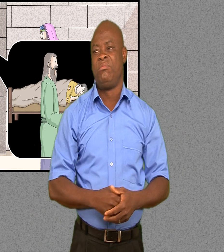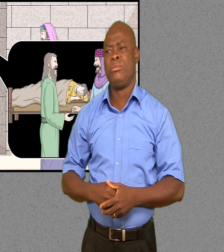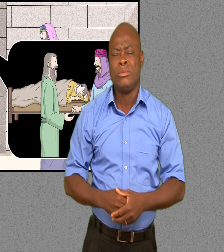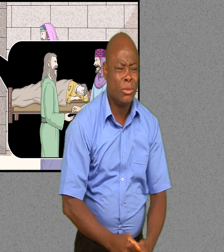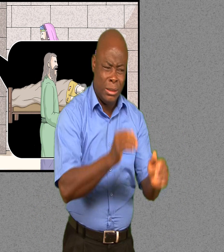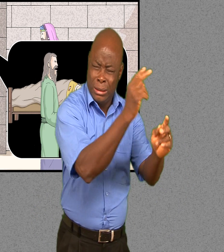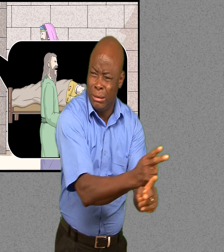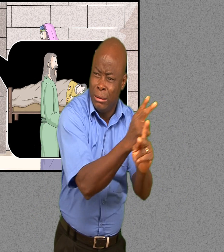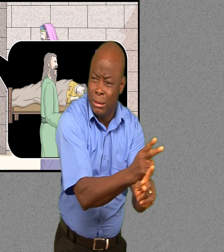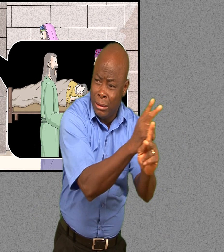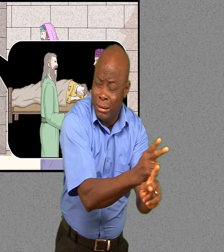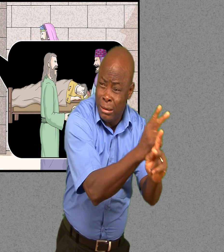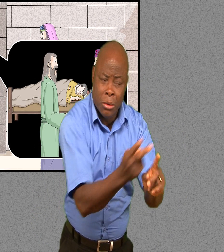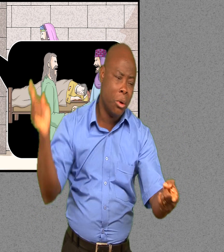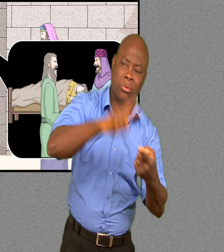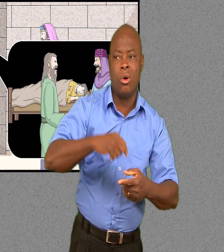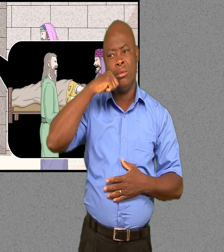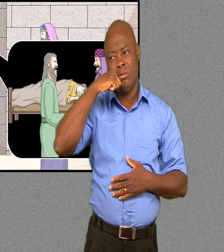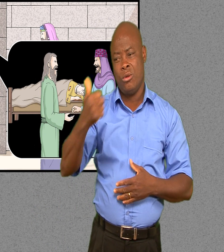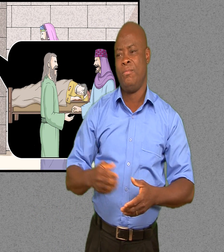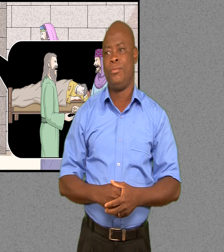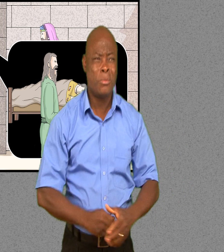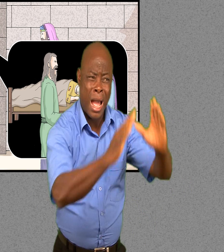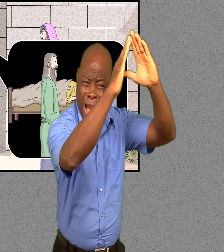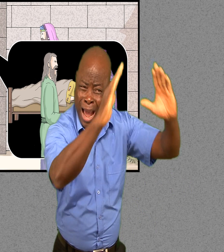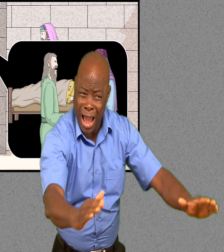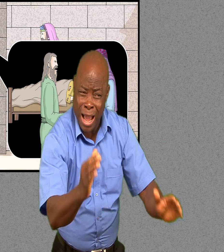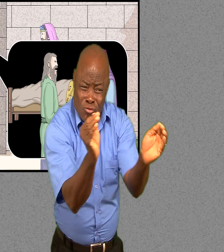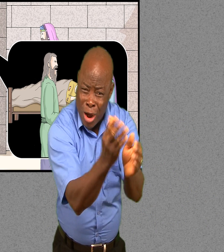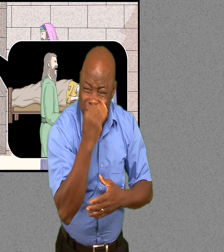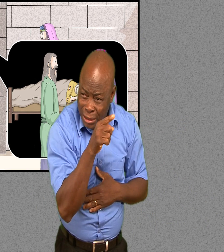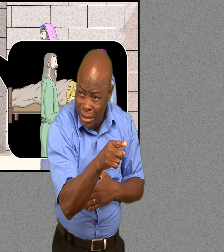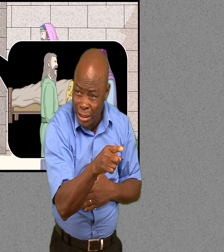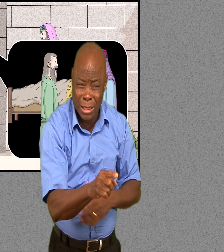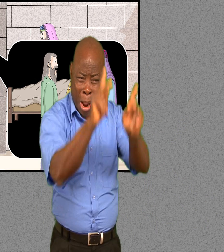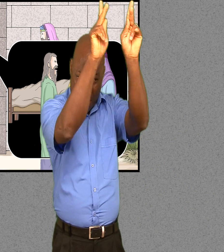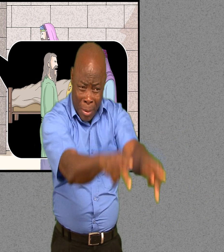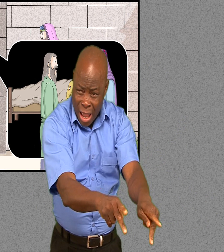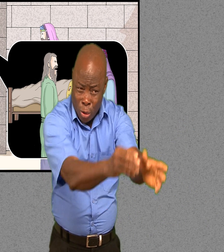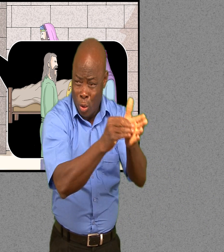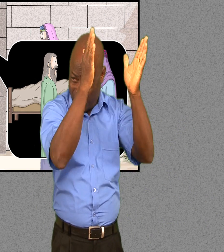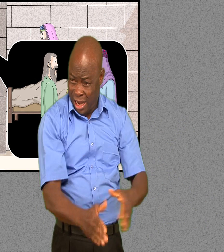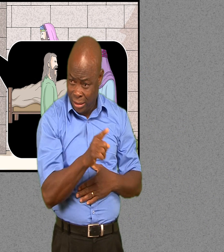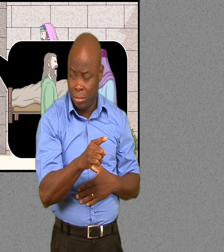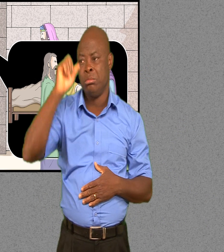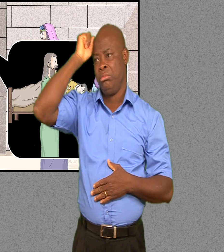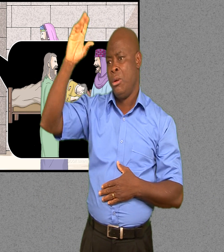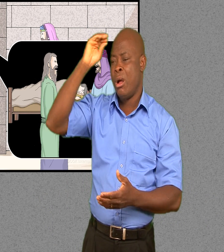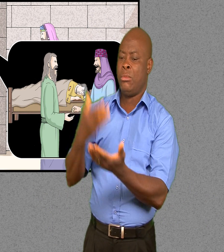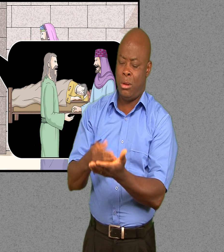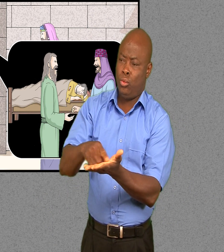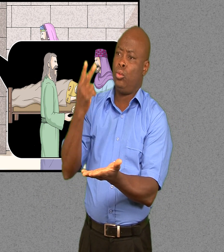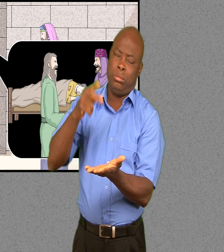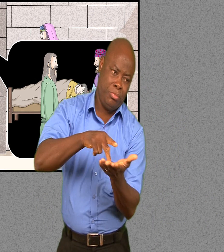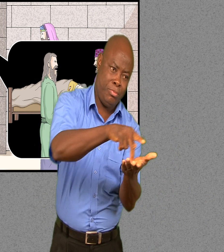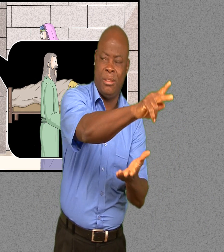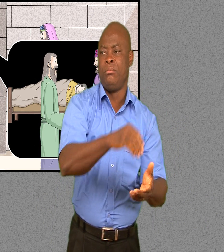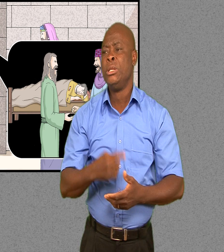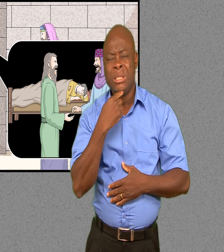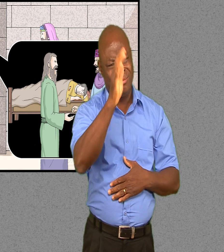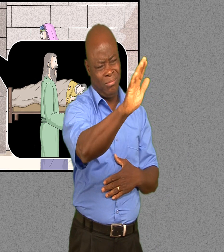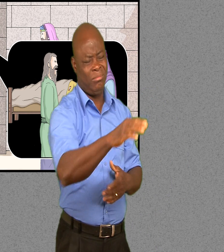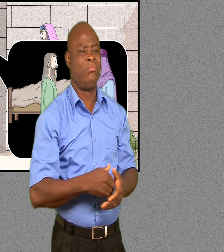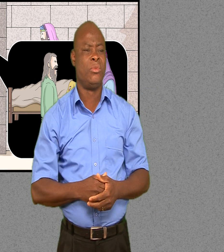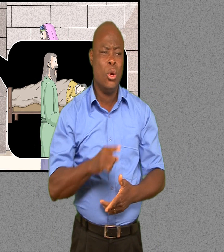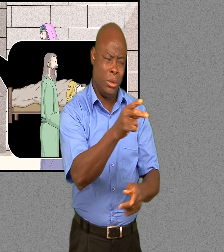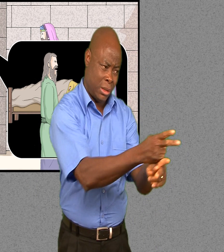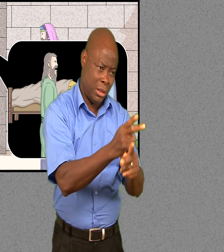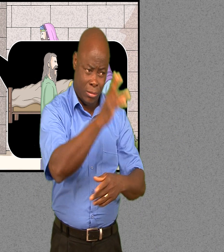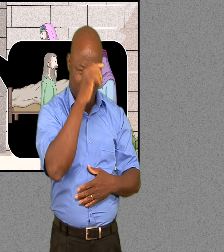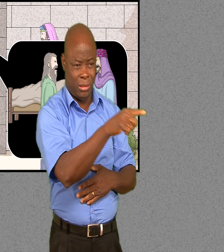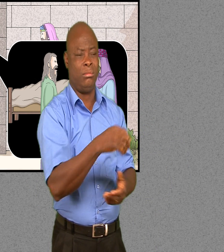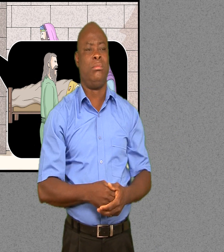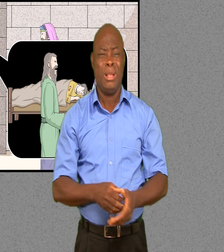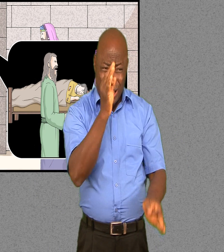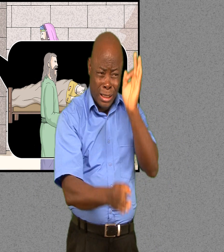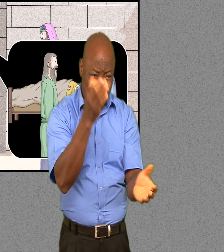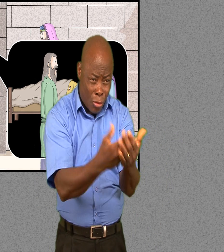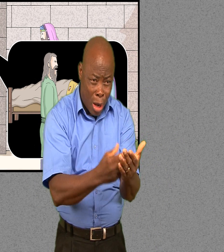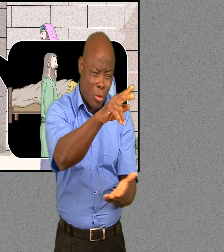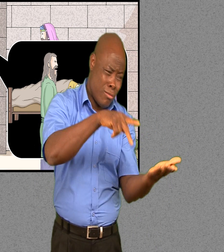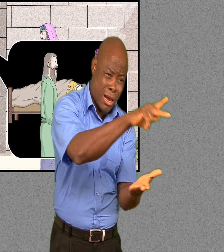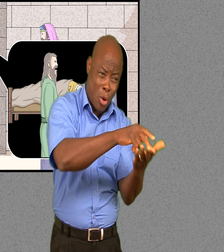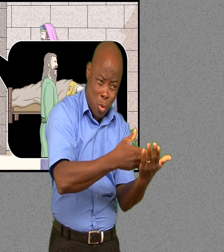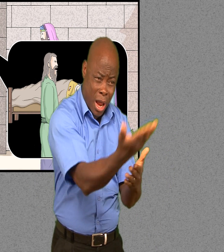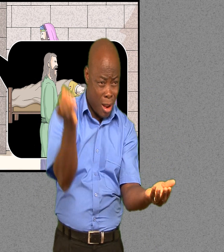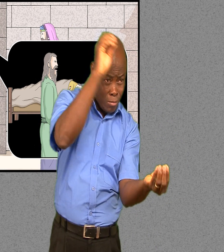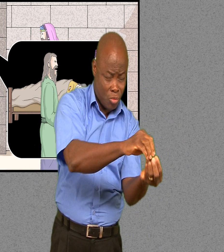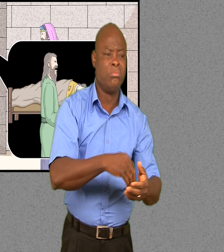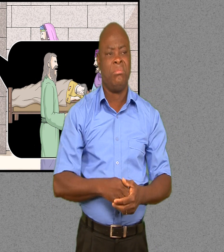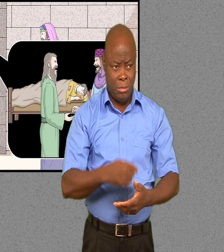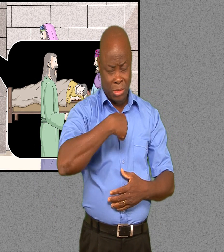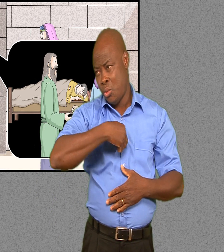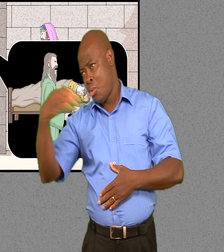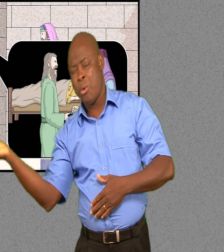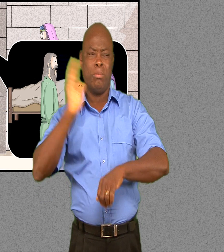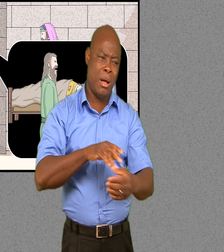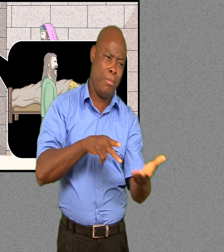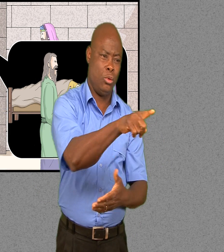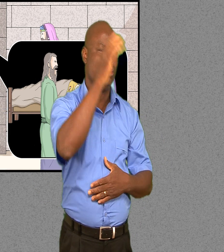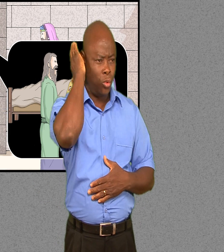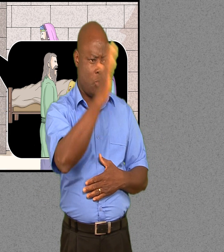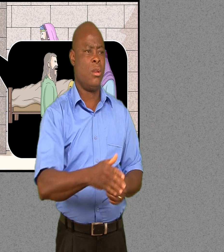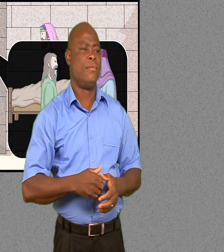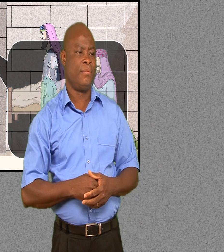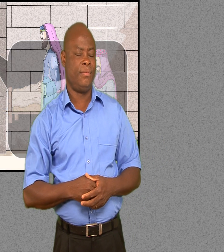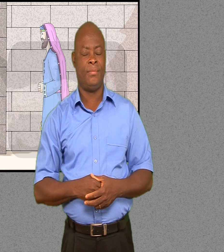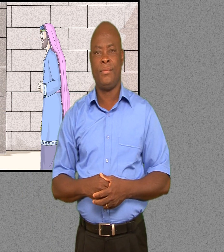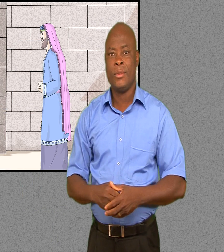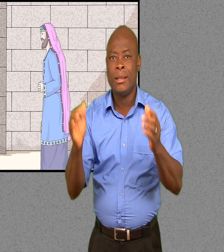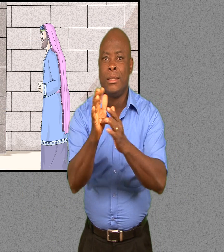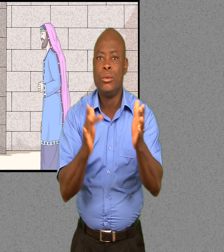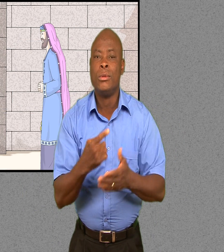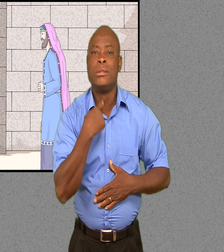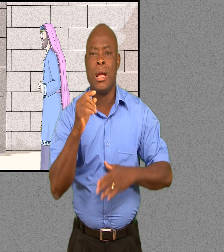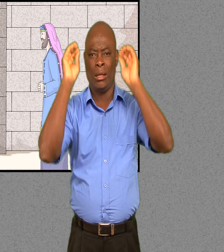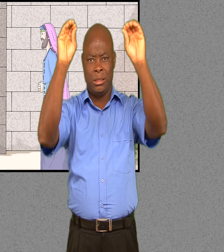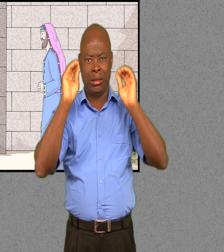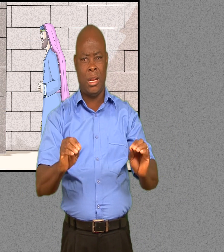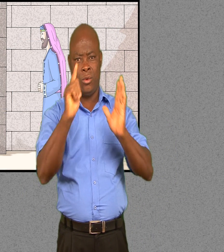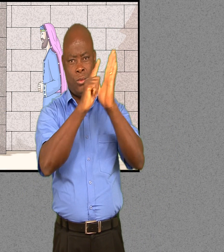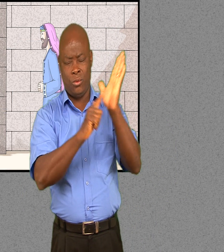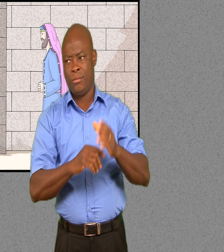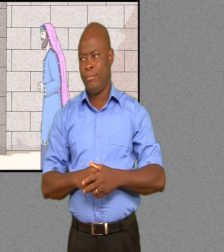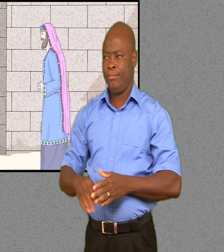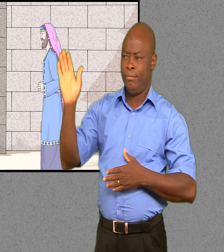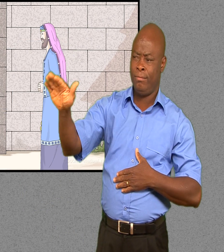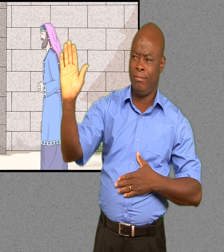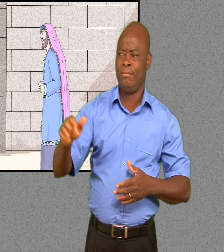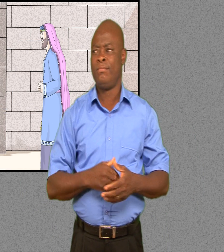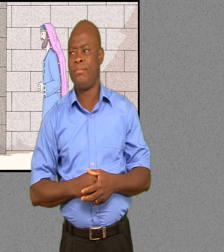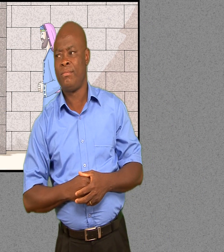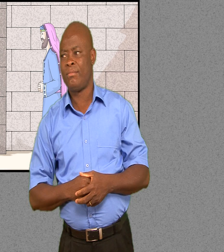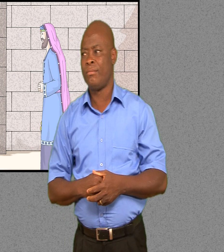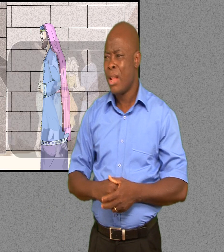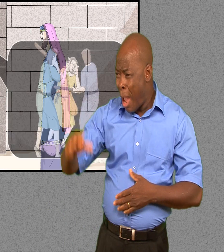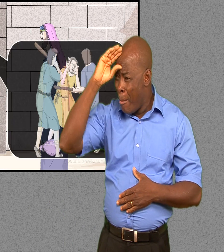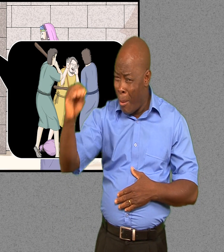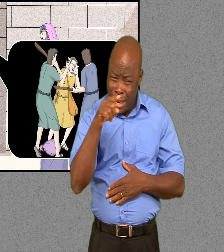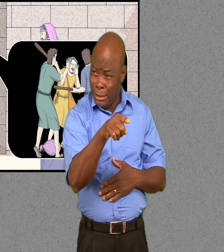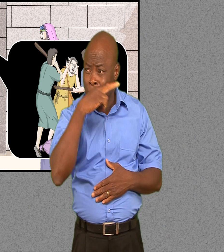‘Take care of him,’ he said, ‘and on my return I will repay you for any additional expense.’